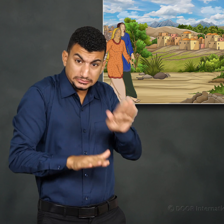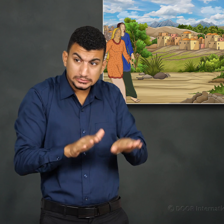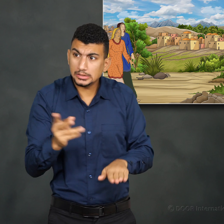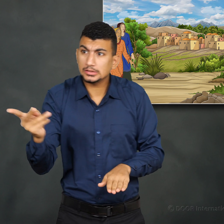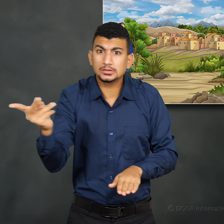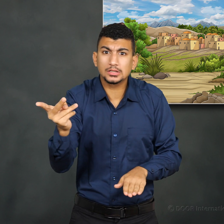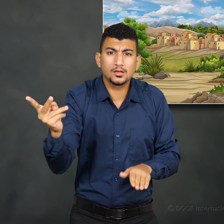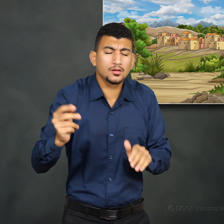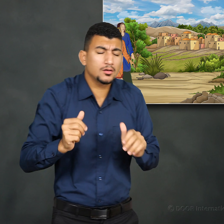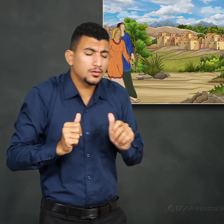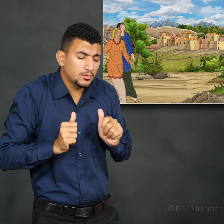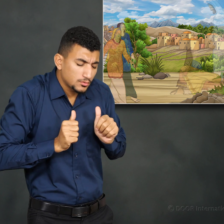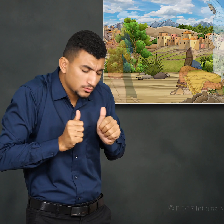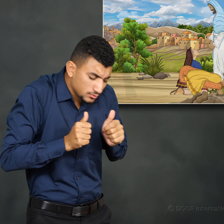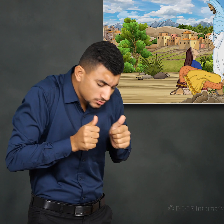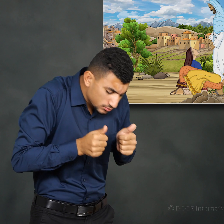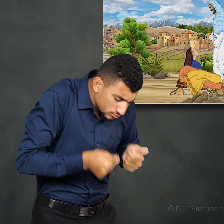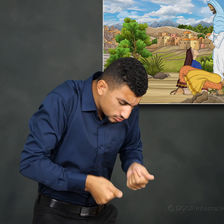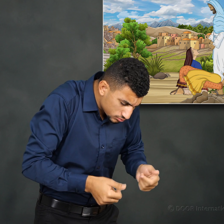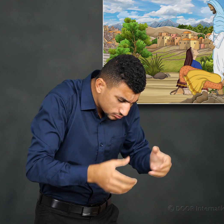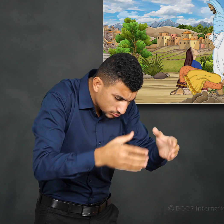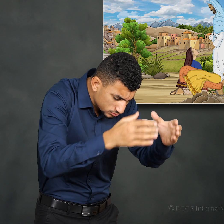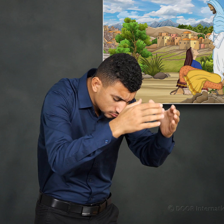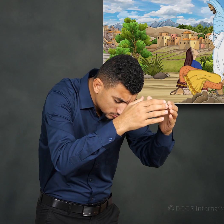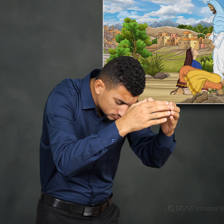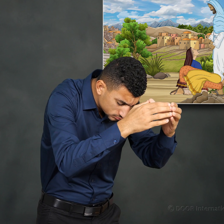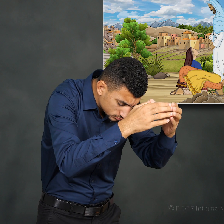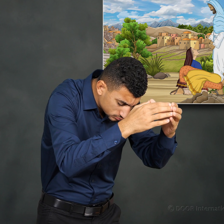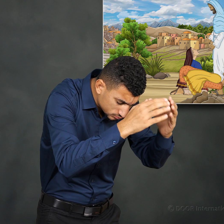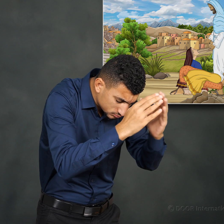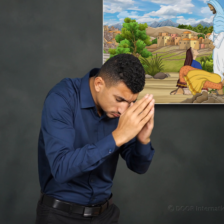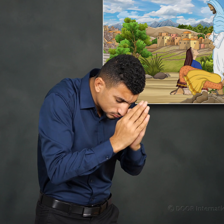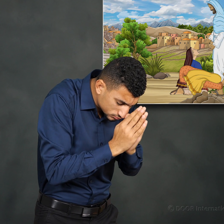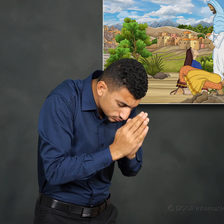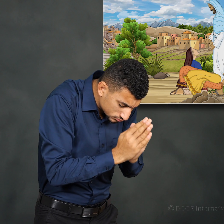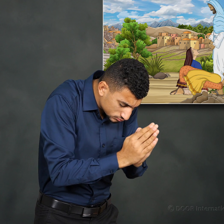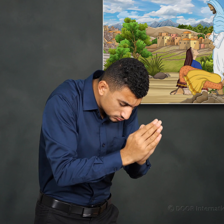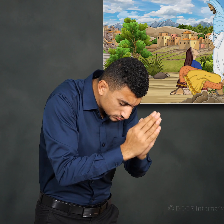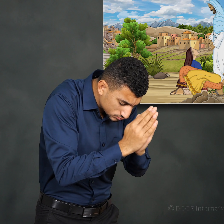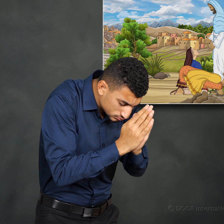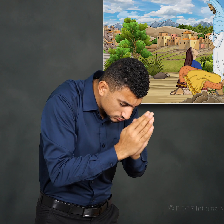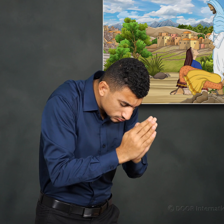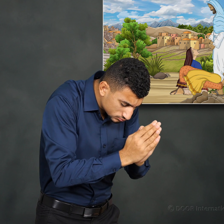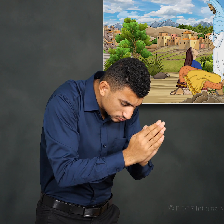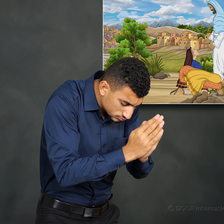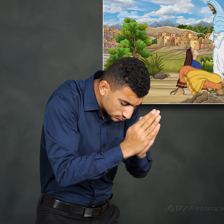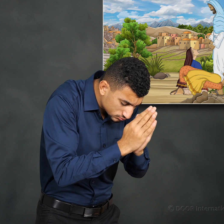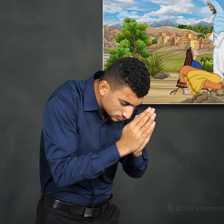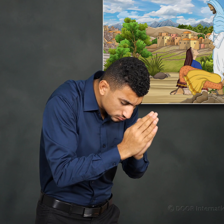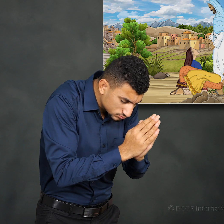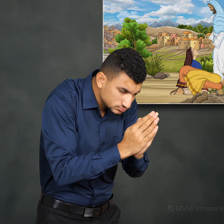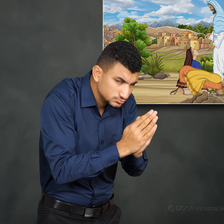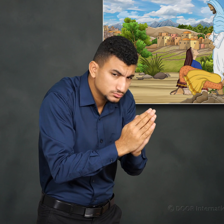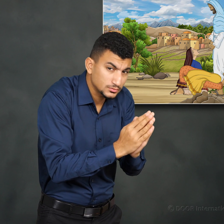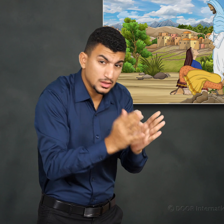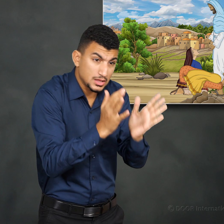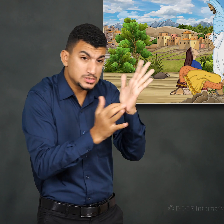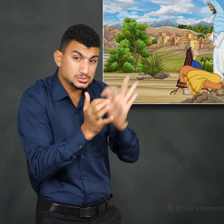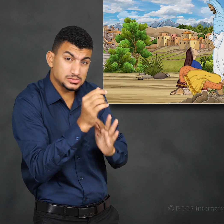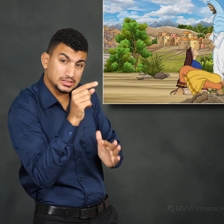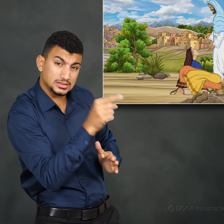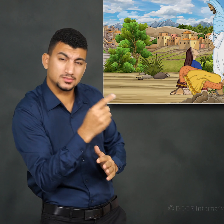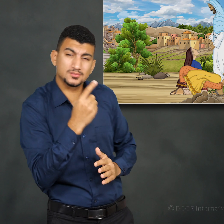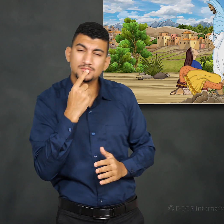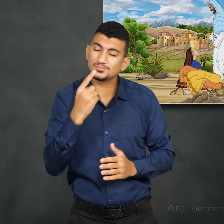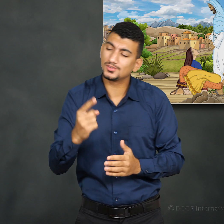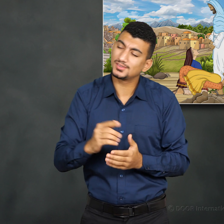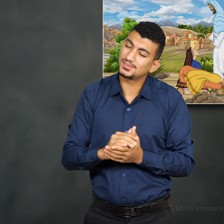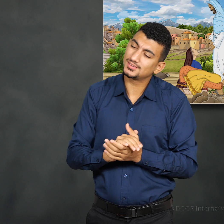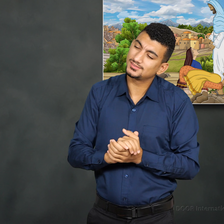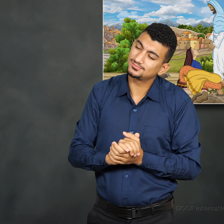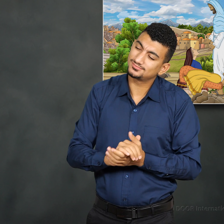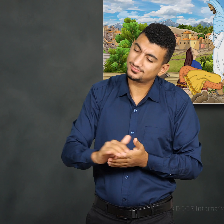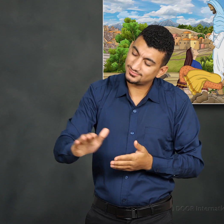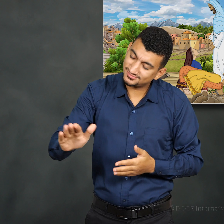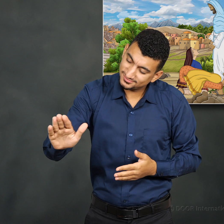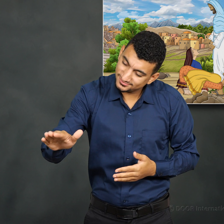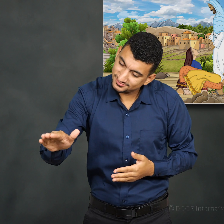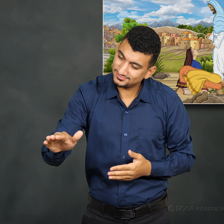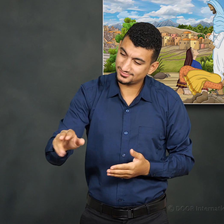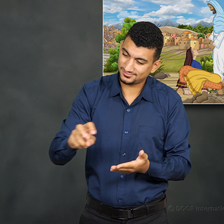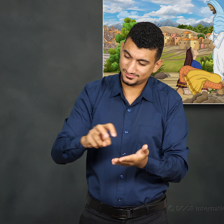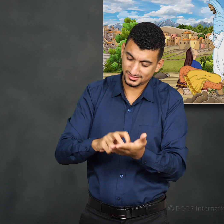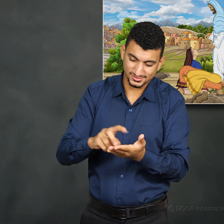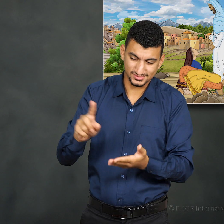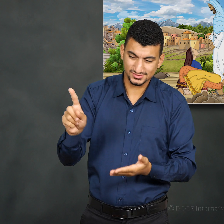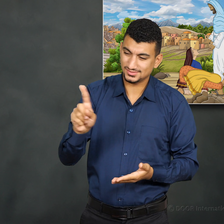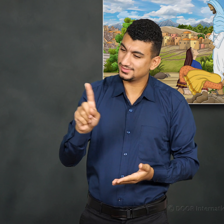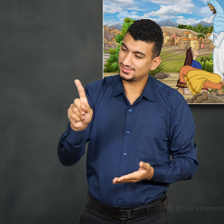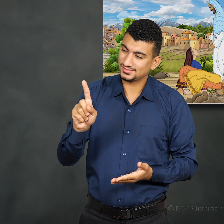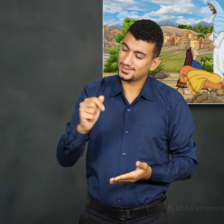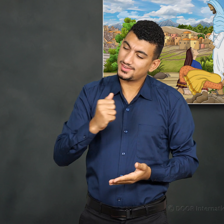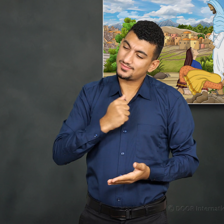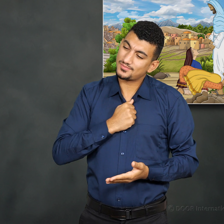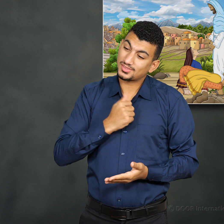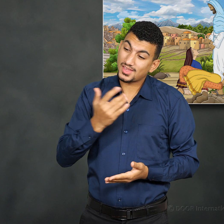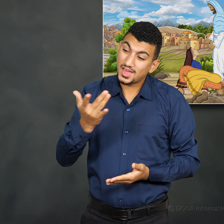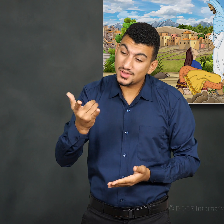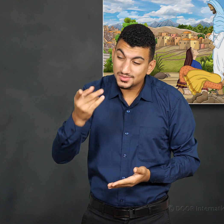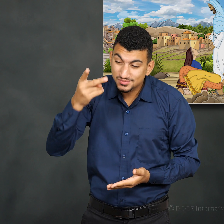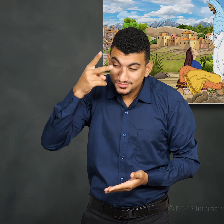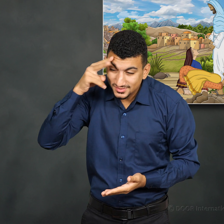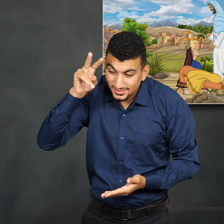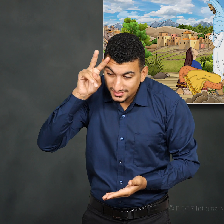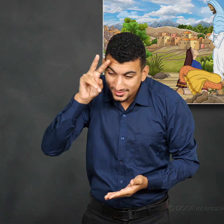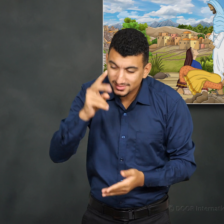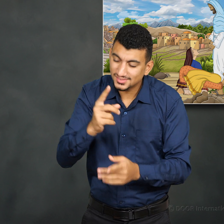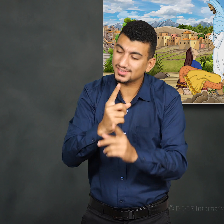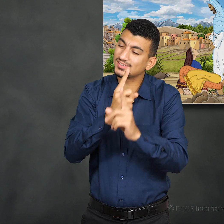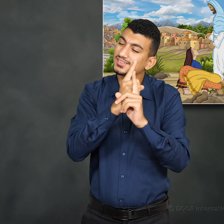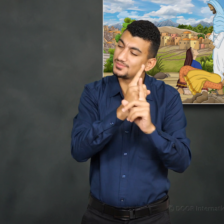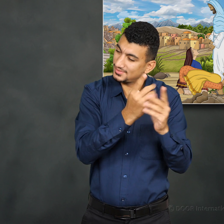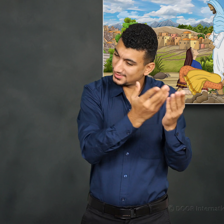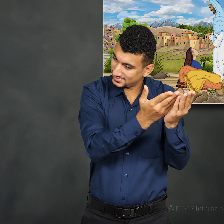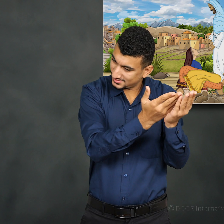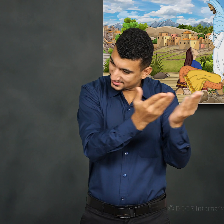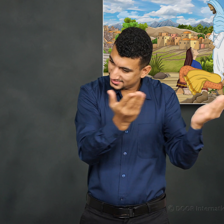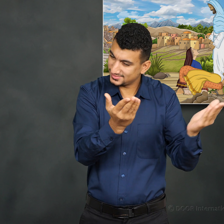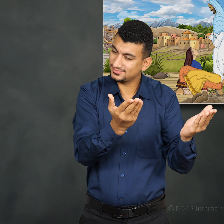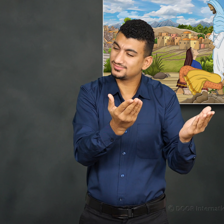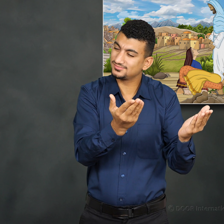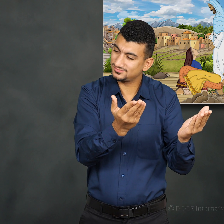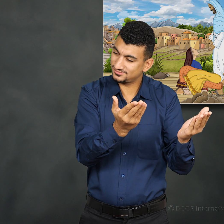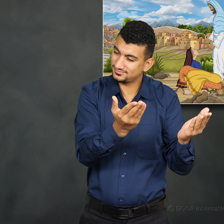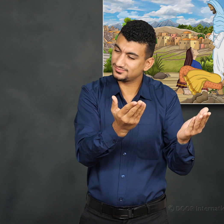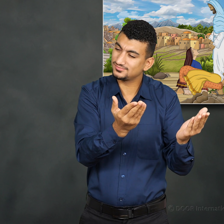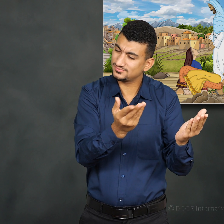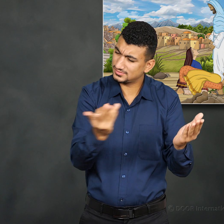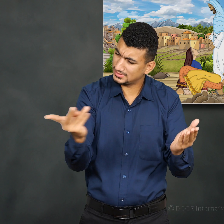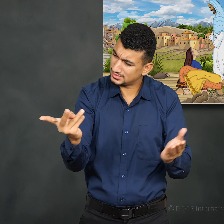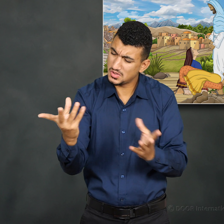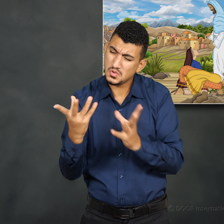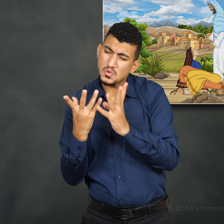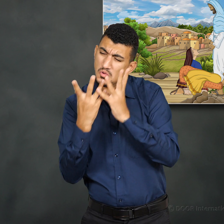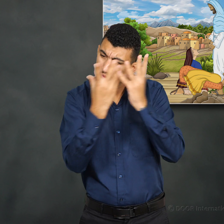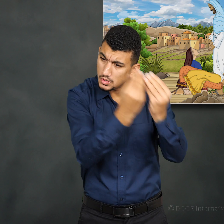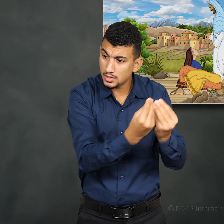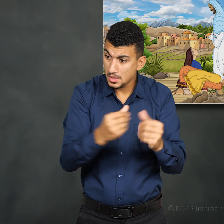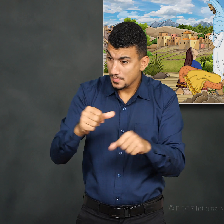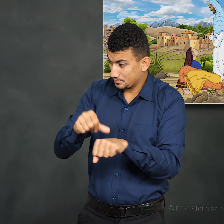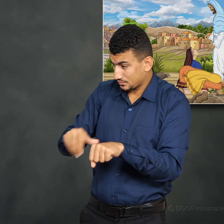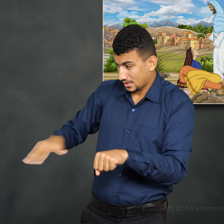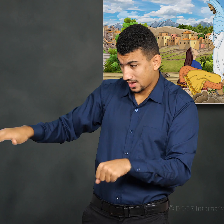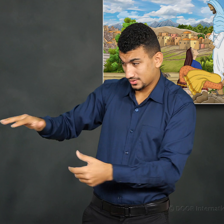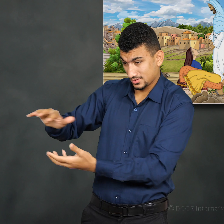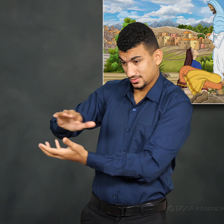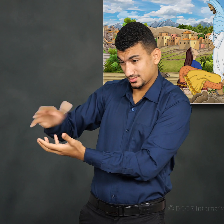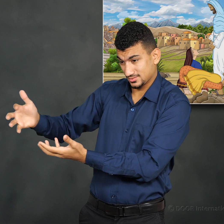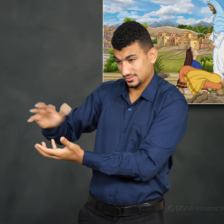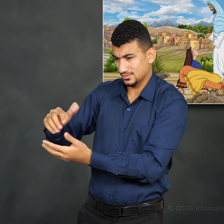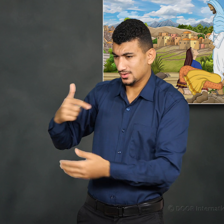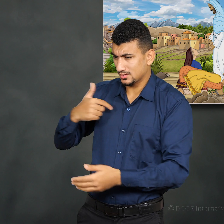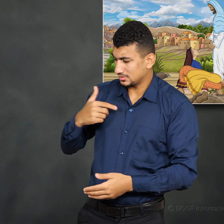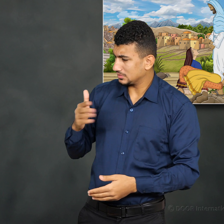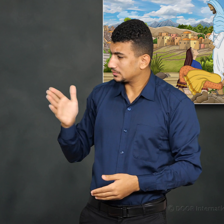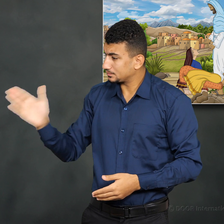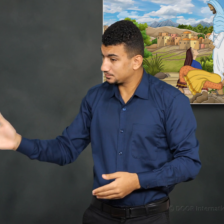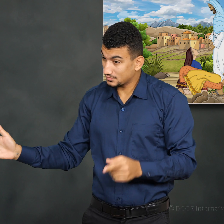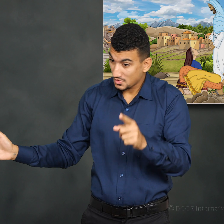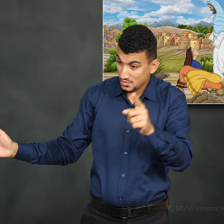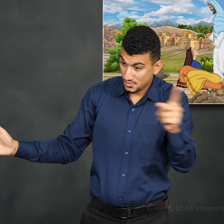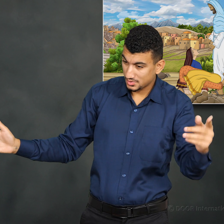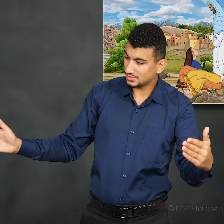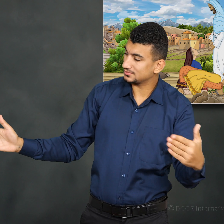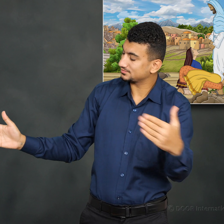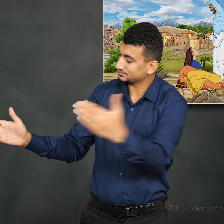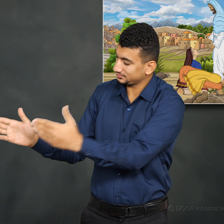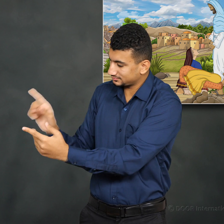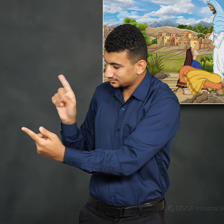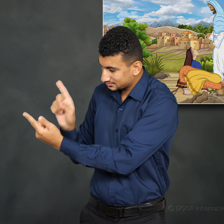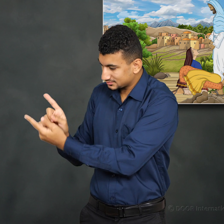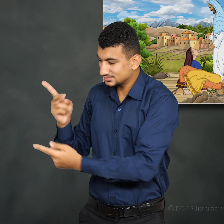They came to Him, grasped His feet, and worshiped Him. “Do not be afraid,” said Jesus.